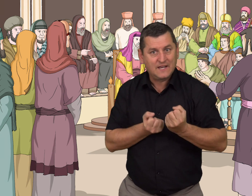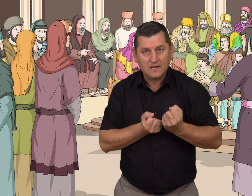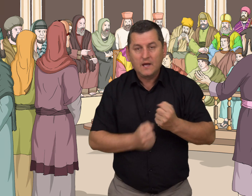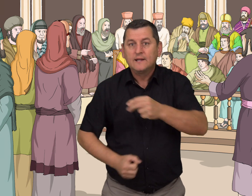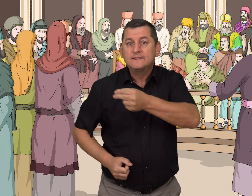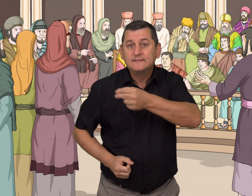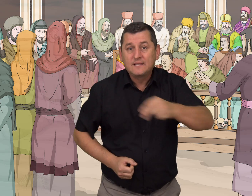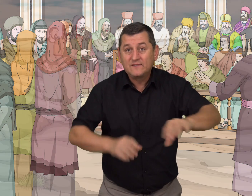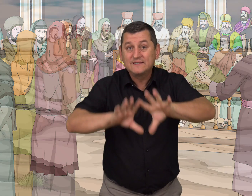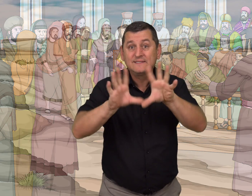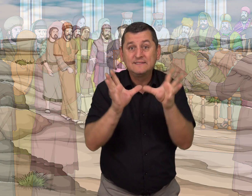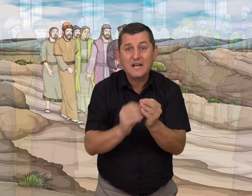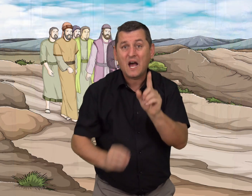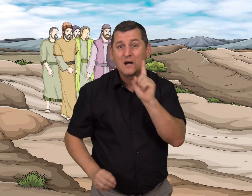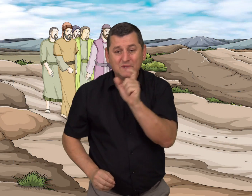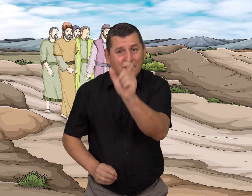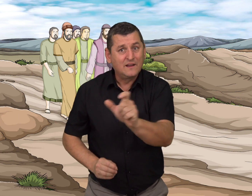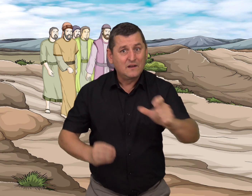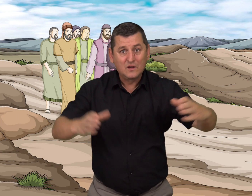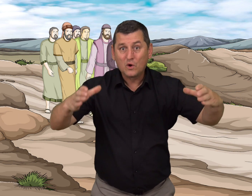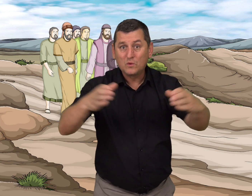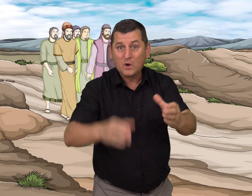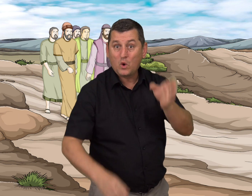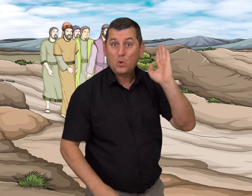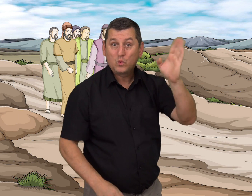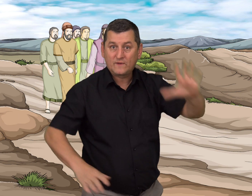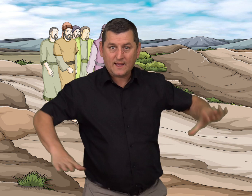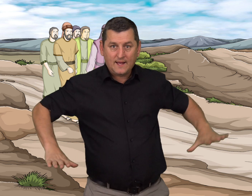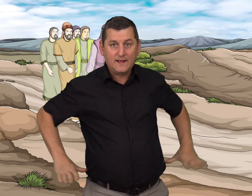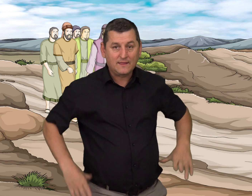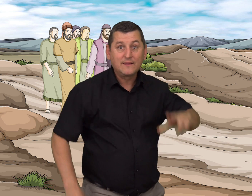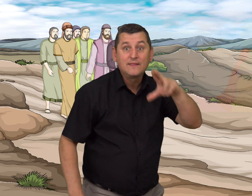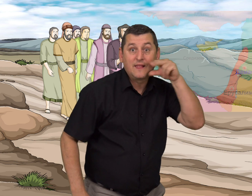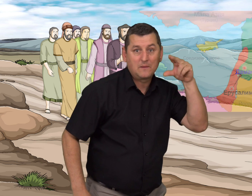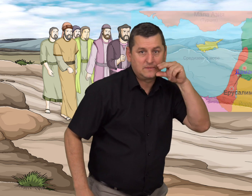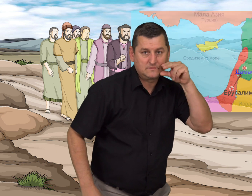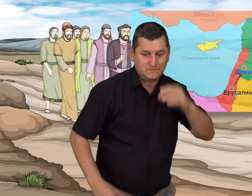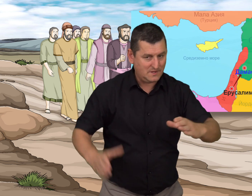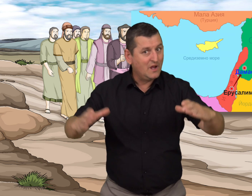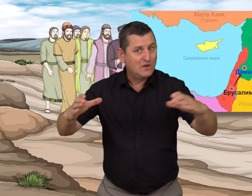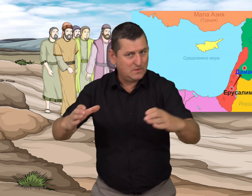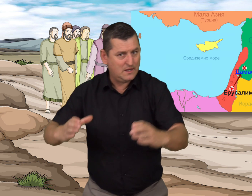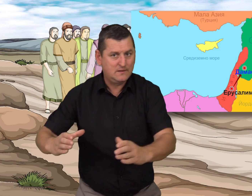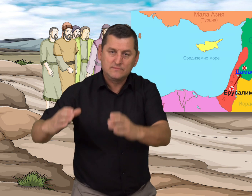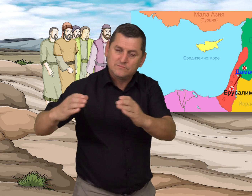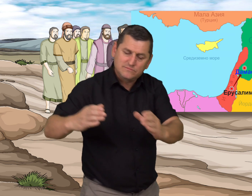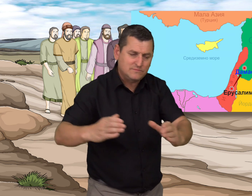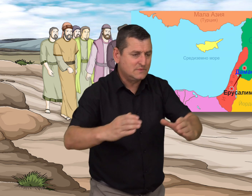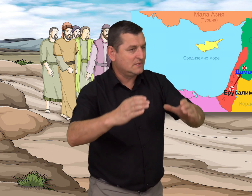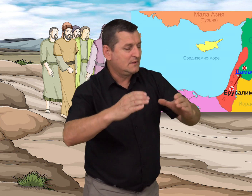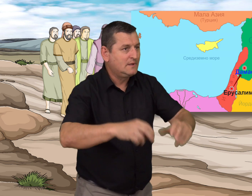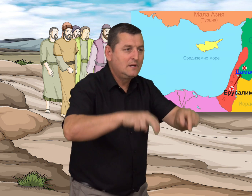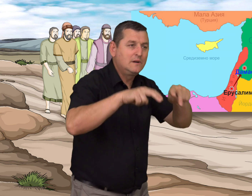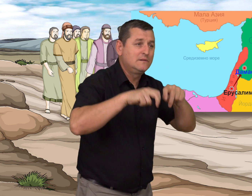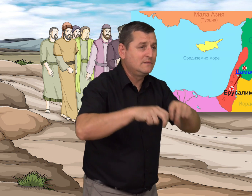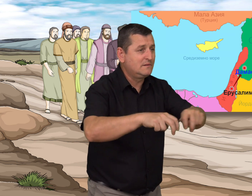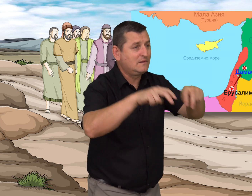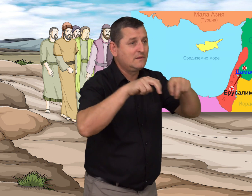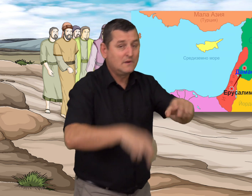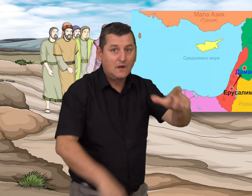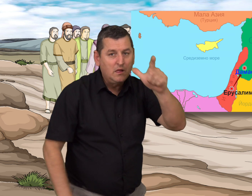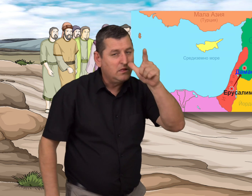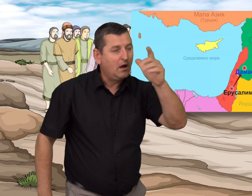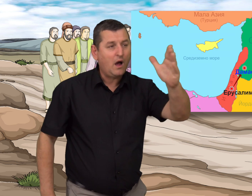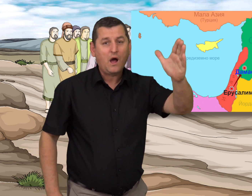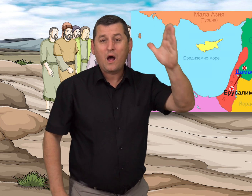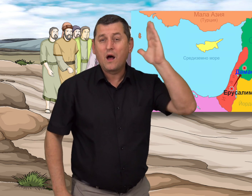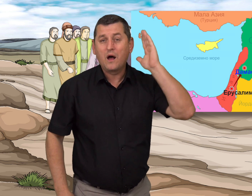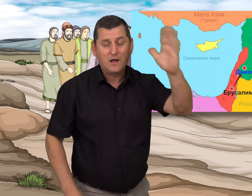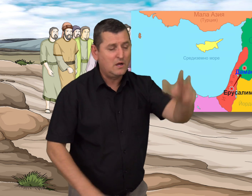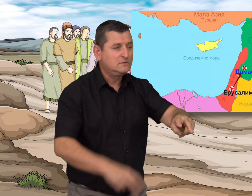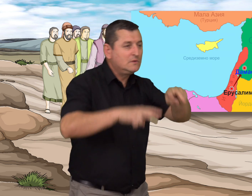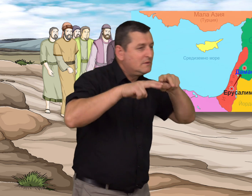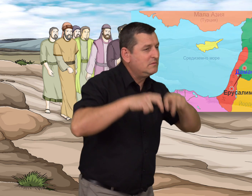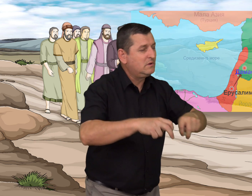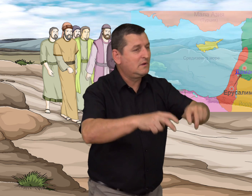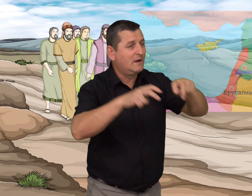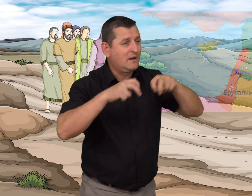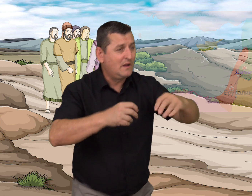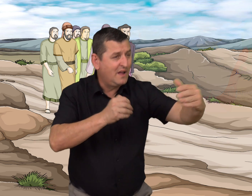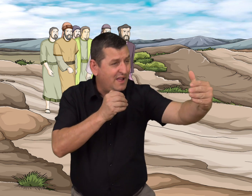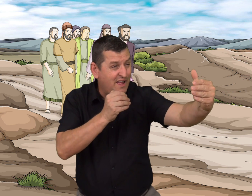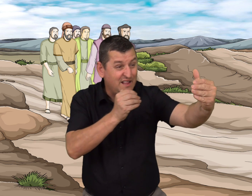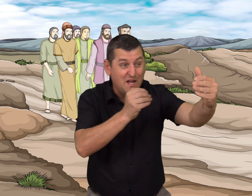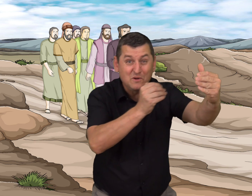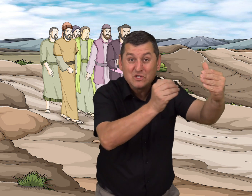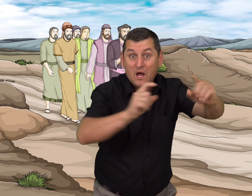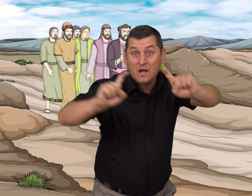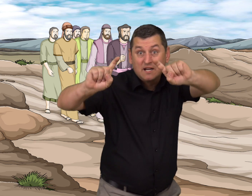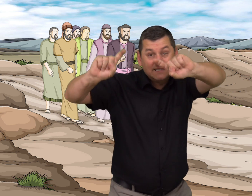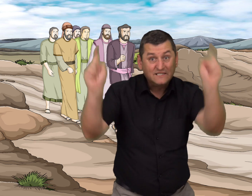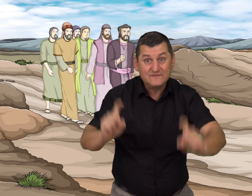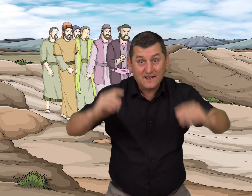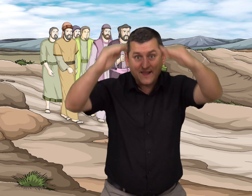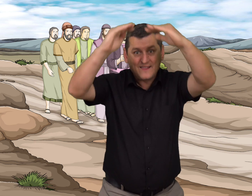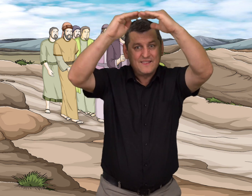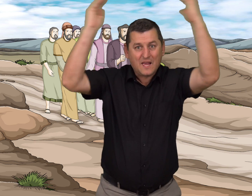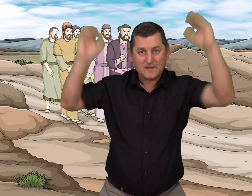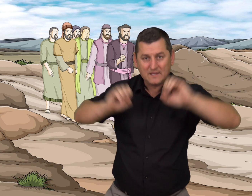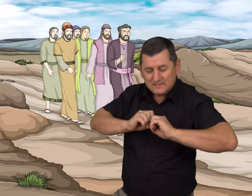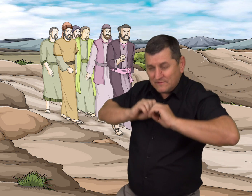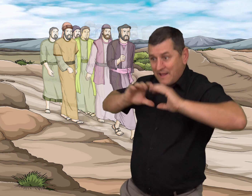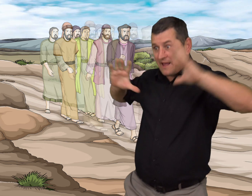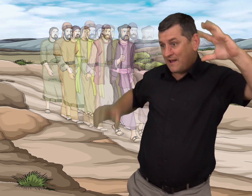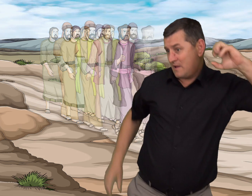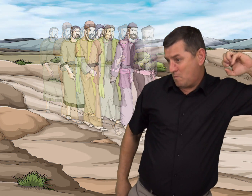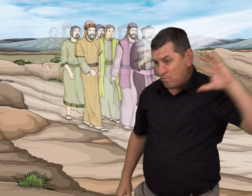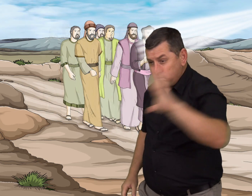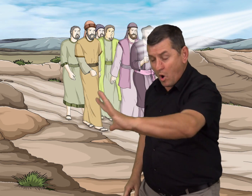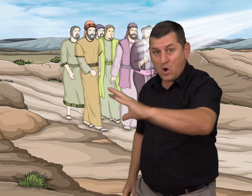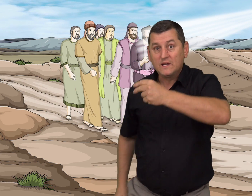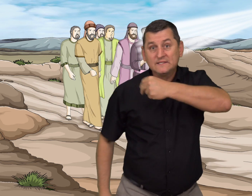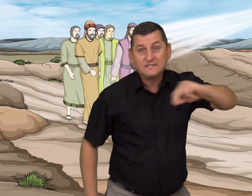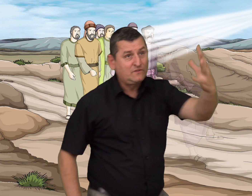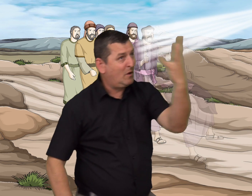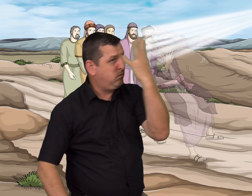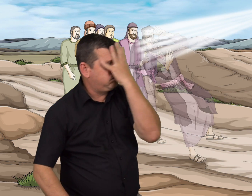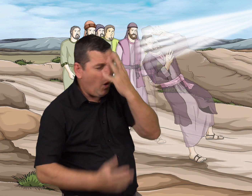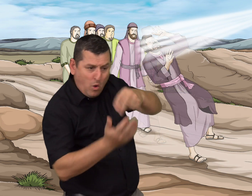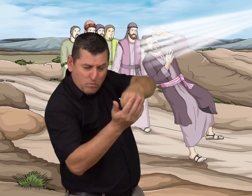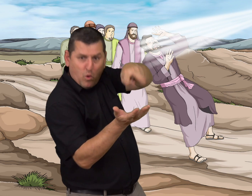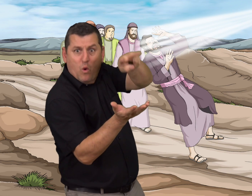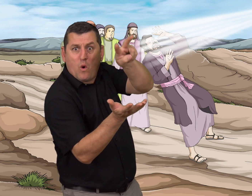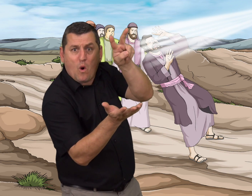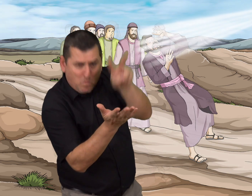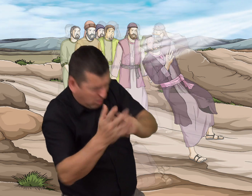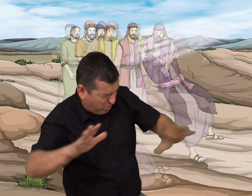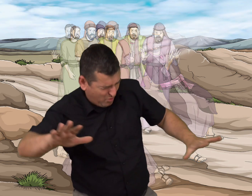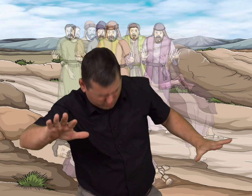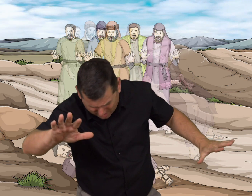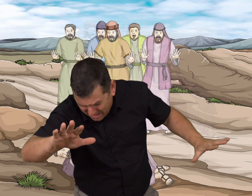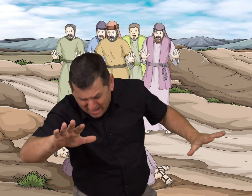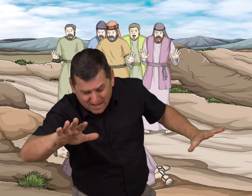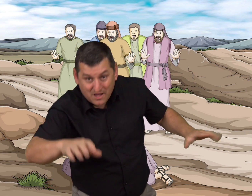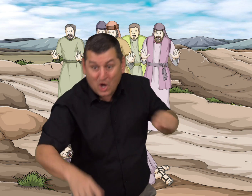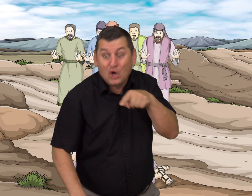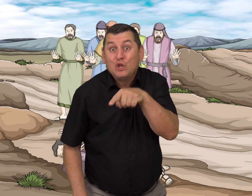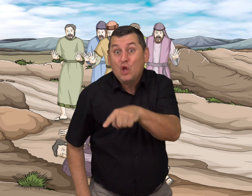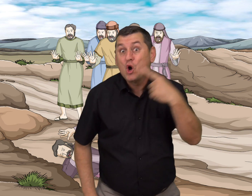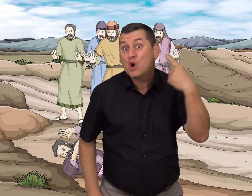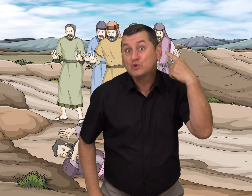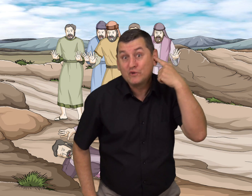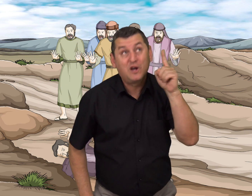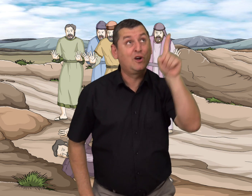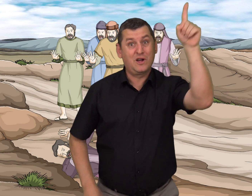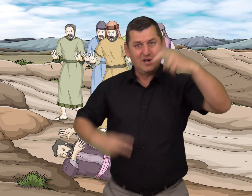As Saul drew near to Damascus on his journey, suddenly a light from heaven flashed around him.